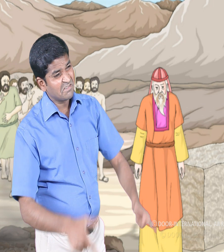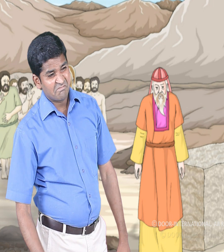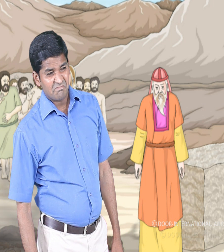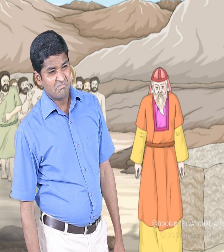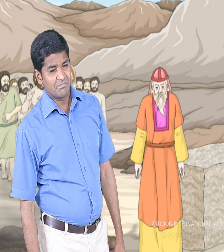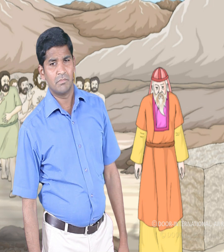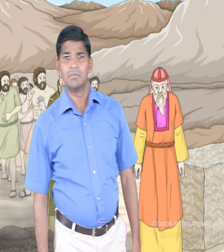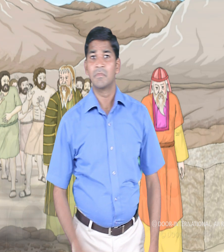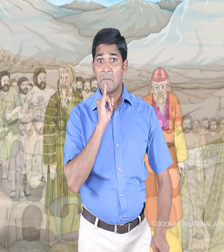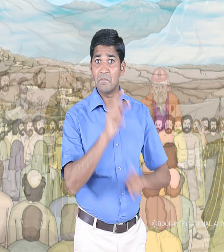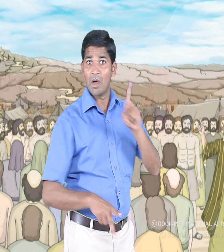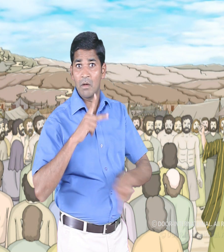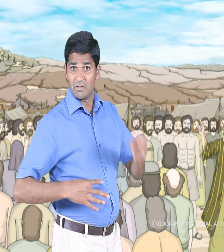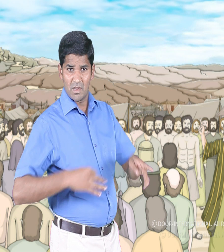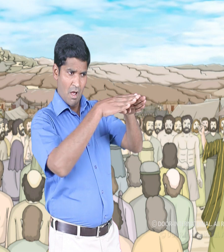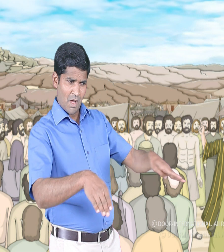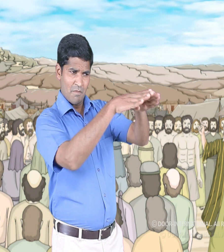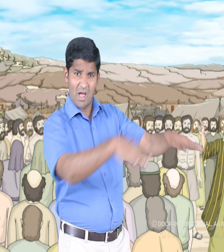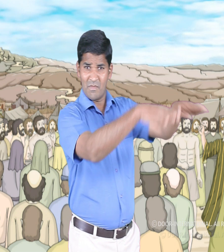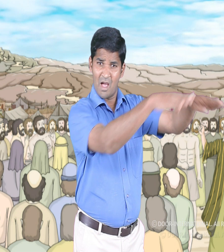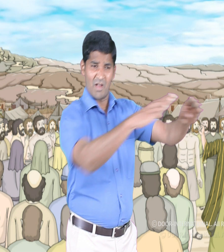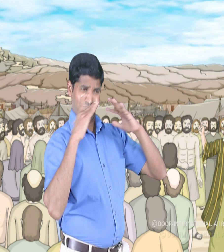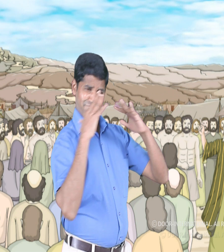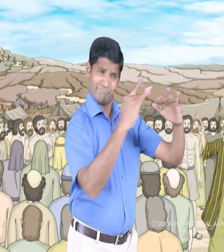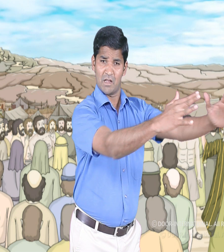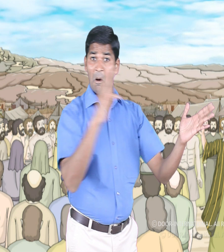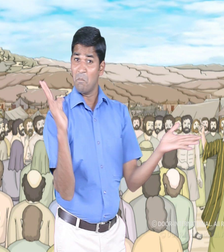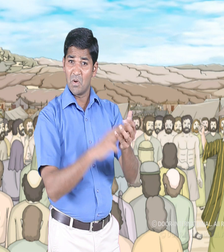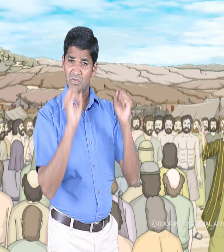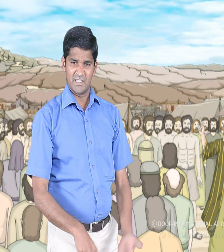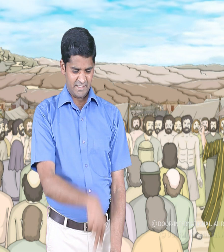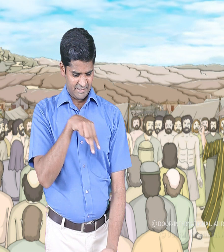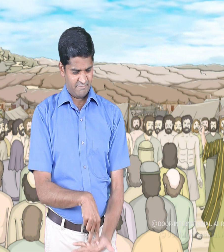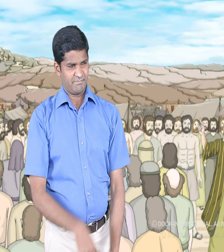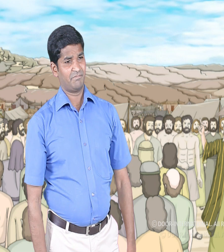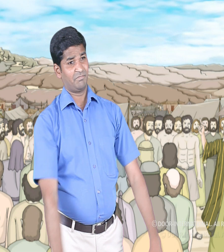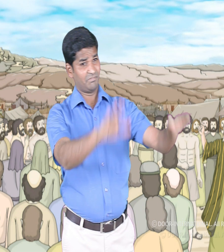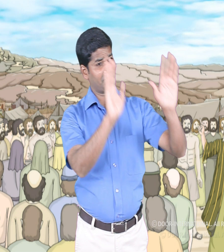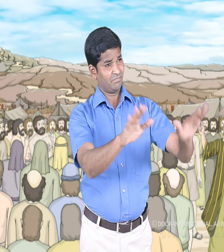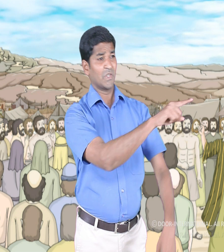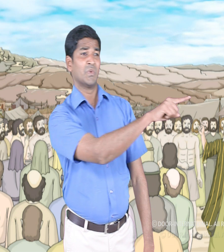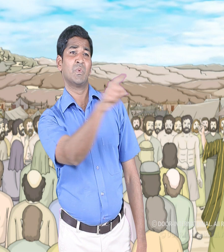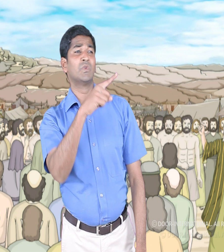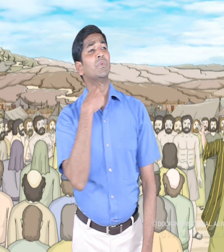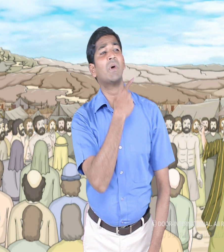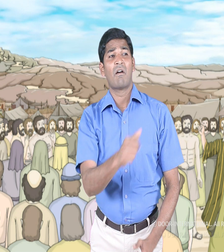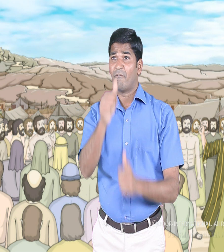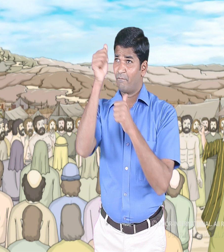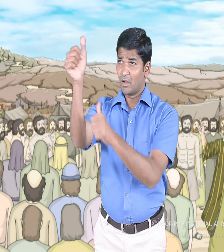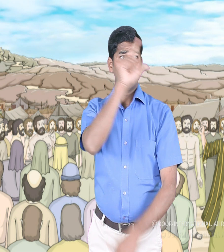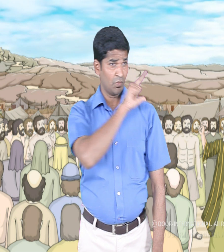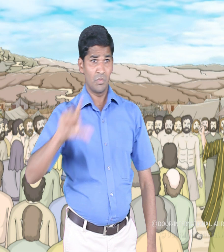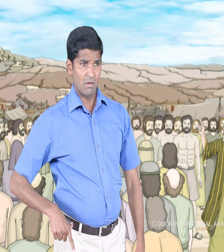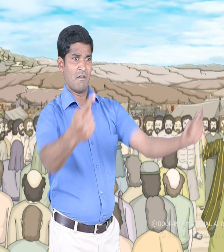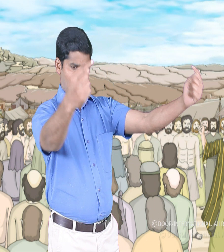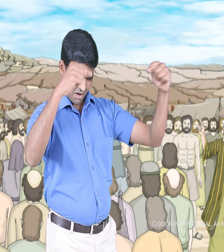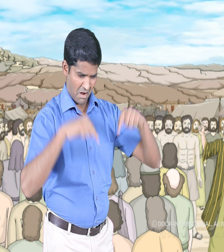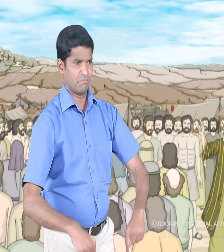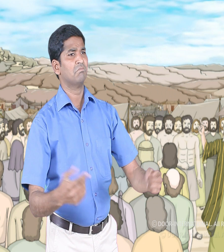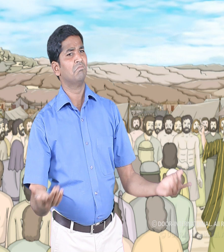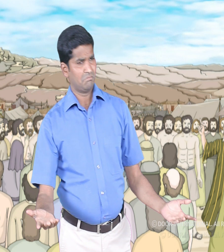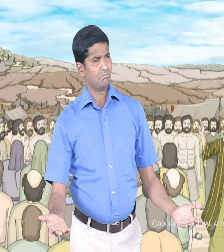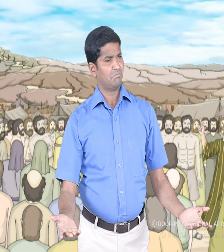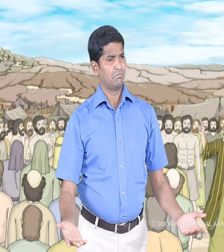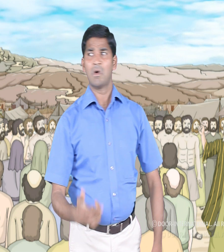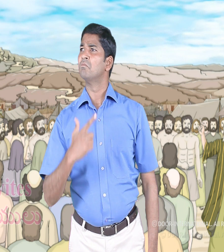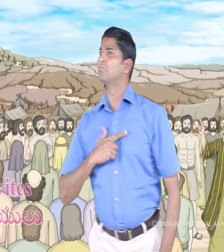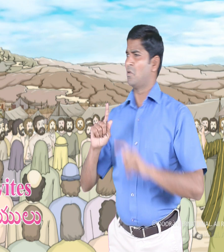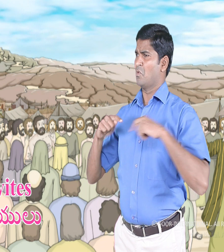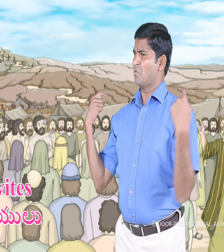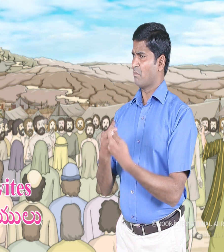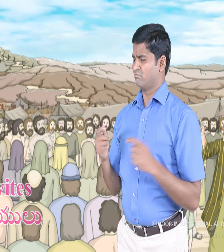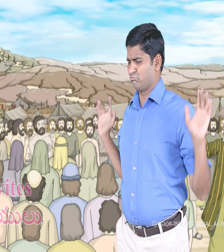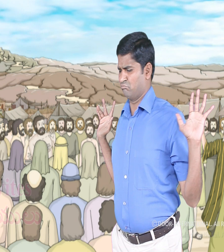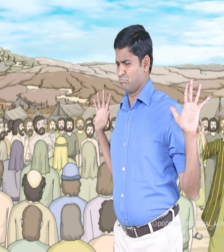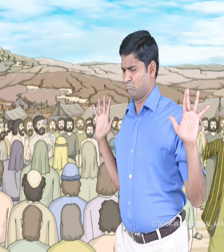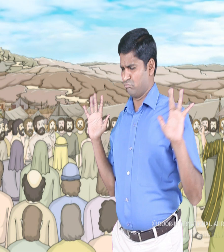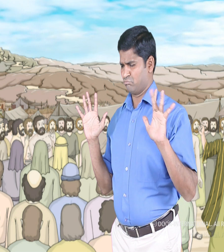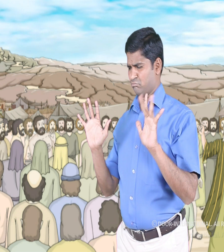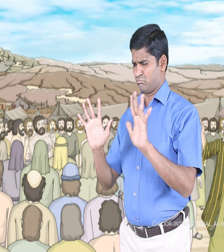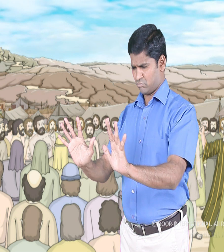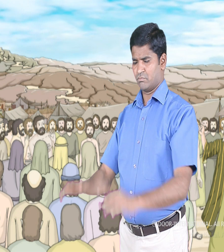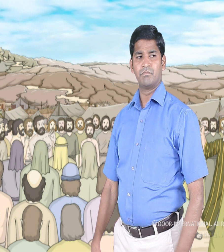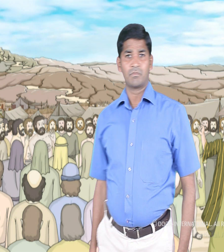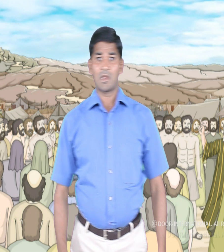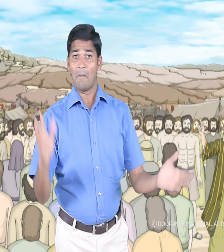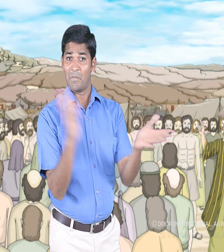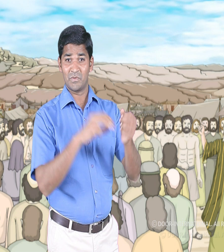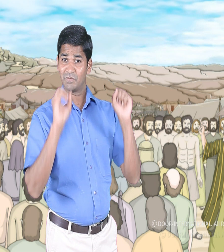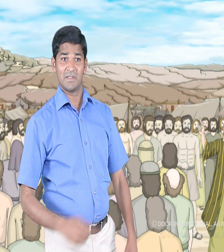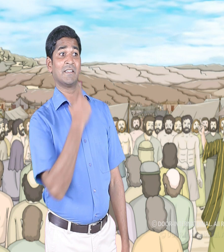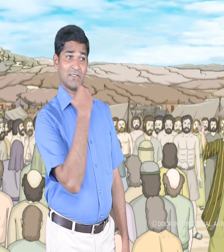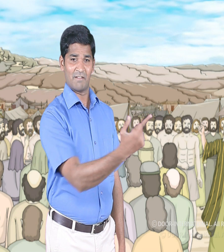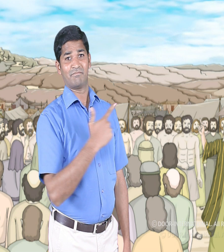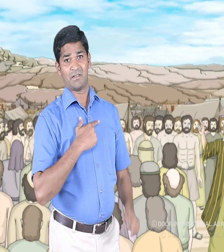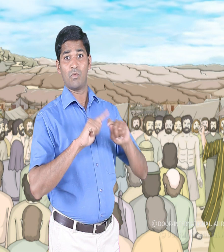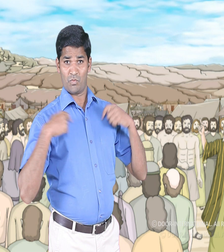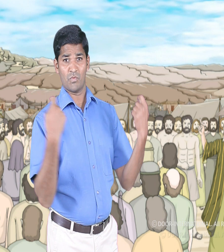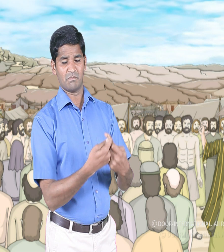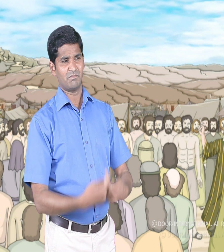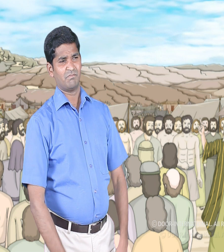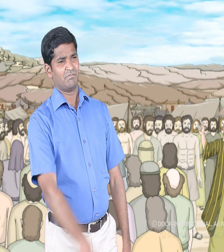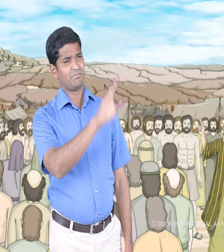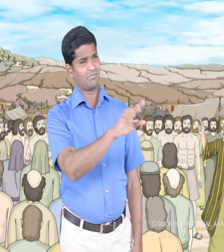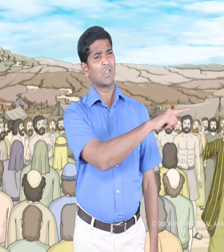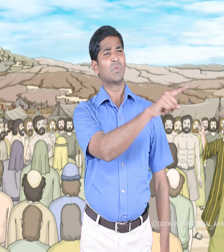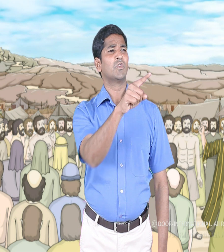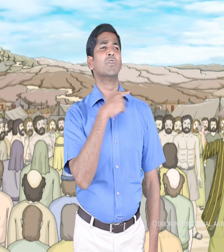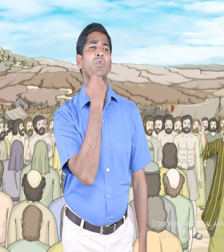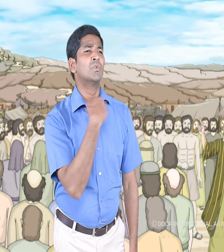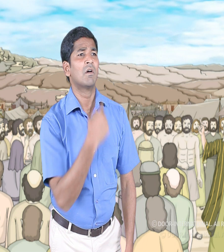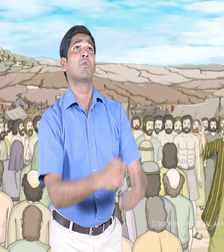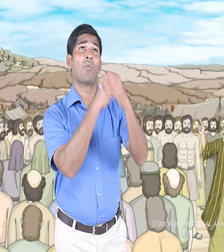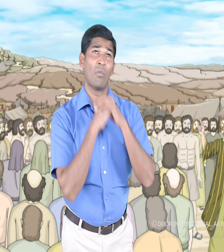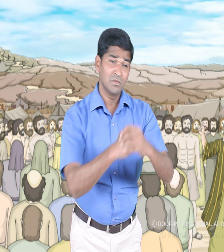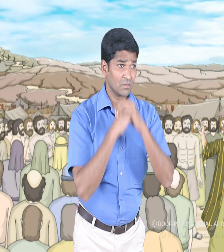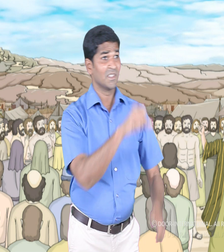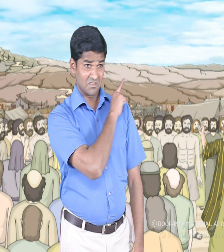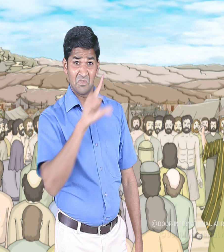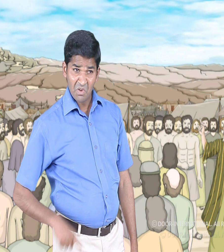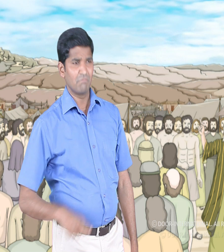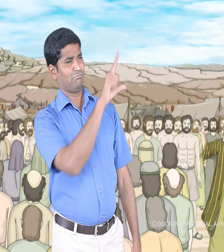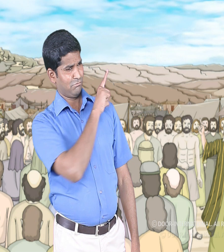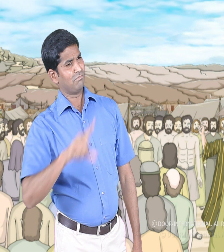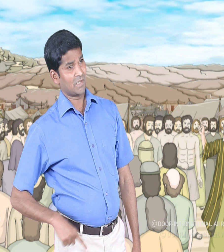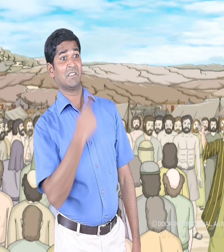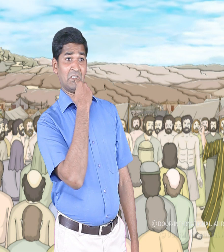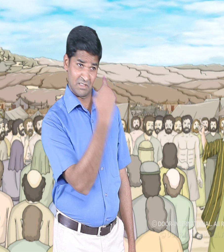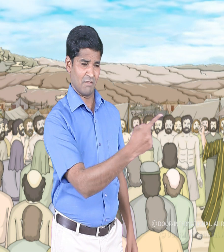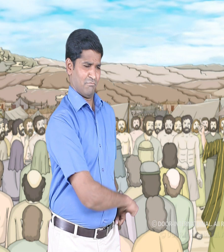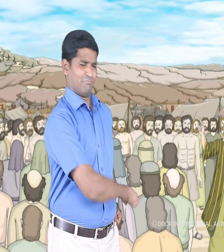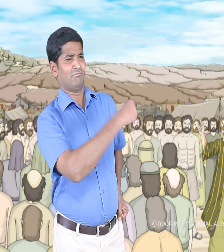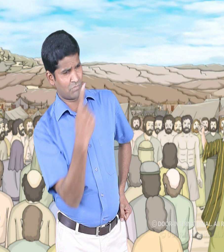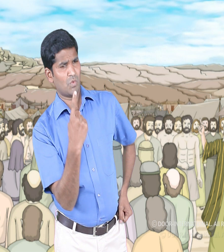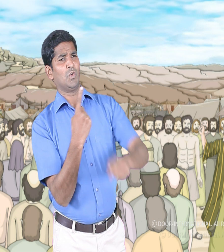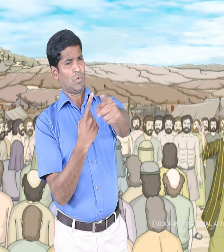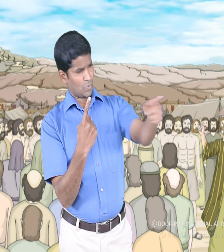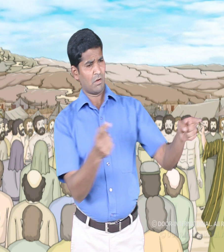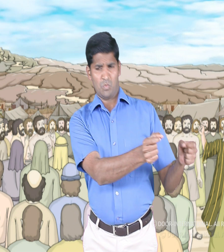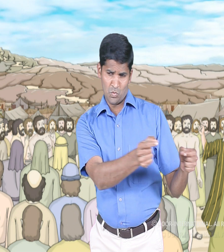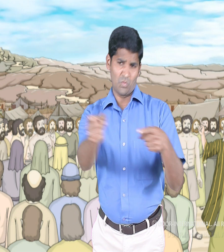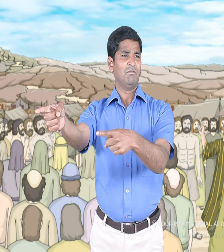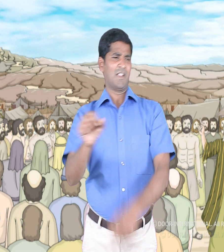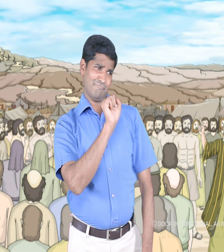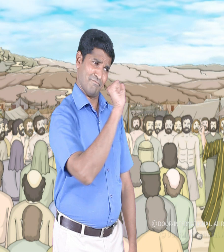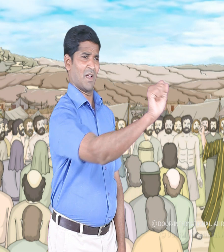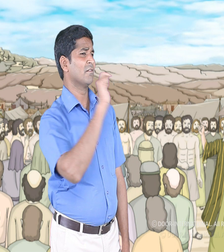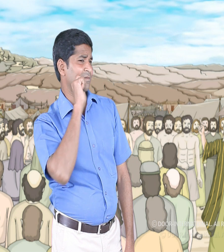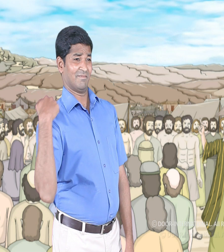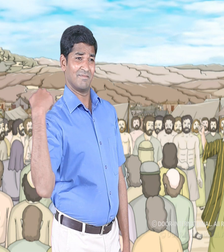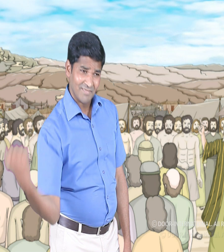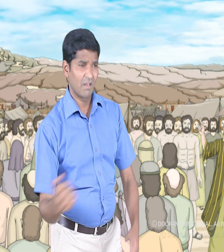Moses saw that the people were out of control, for Aaron had let them run wild and become a laughingstock to their enemies.